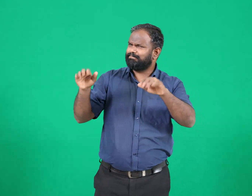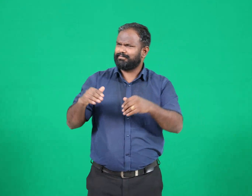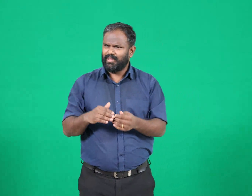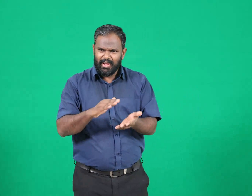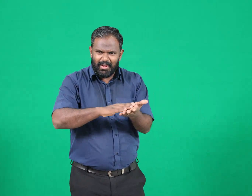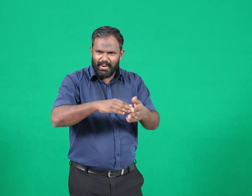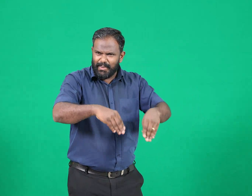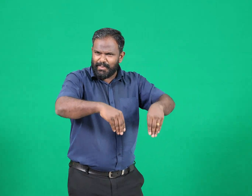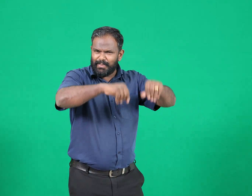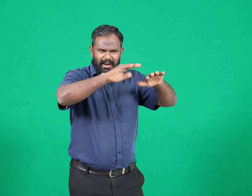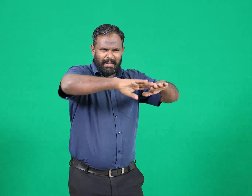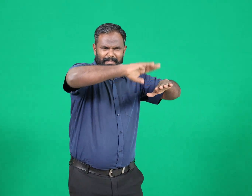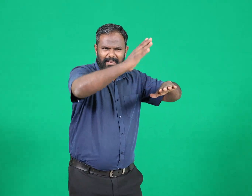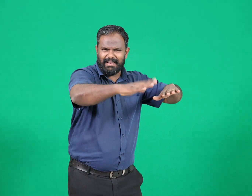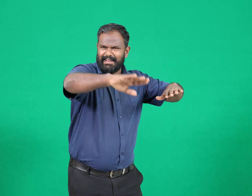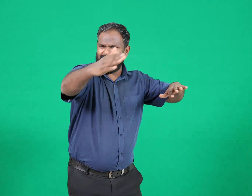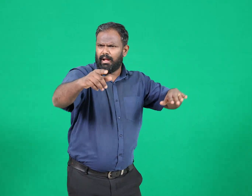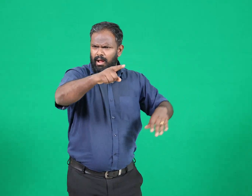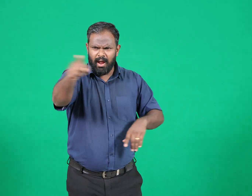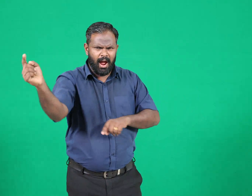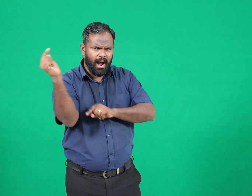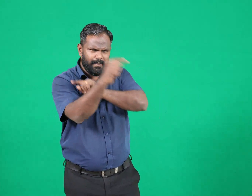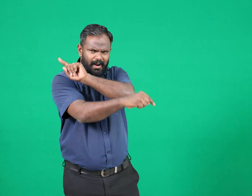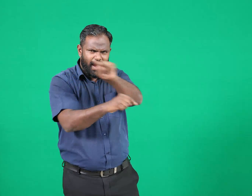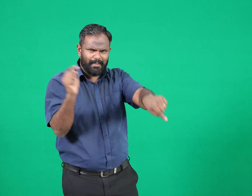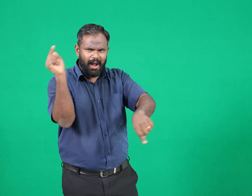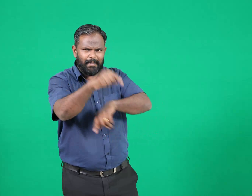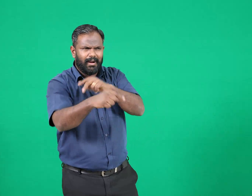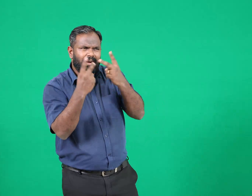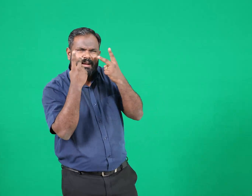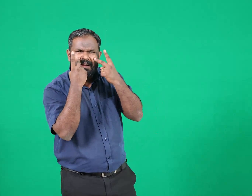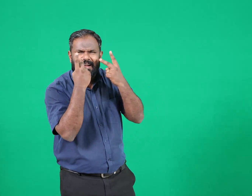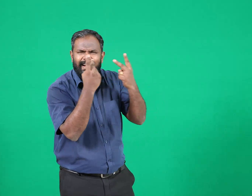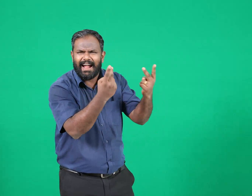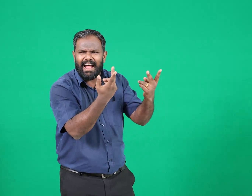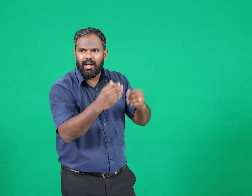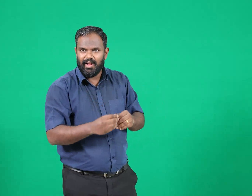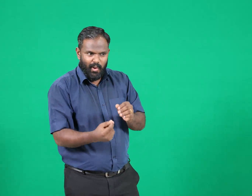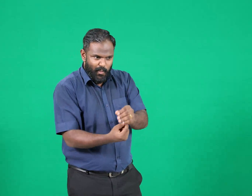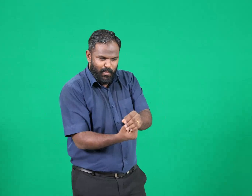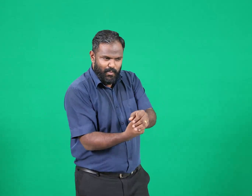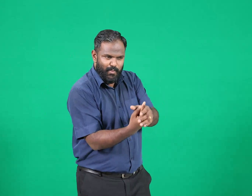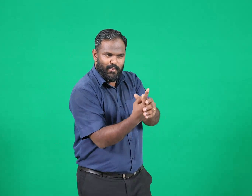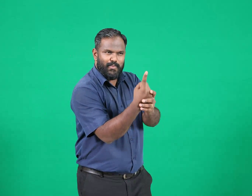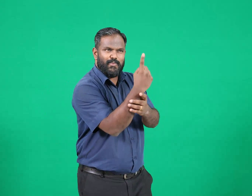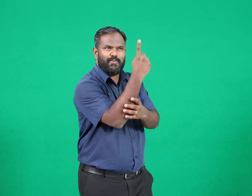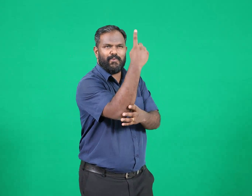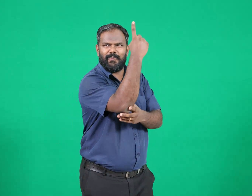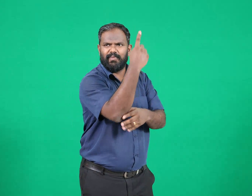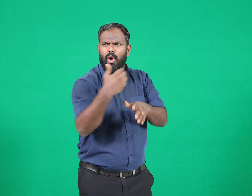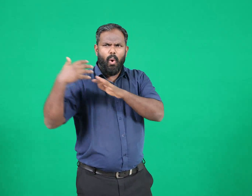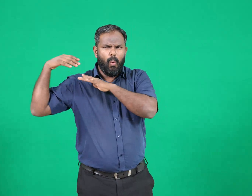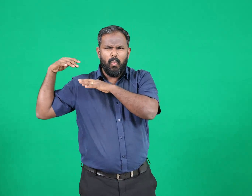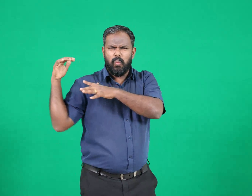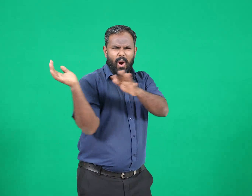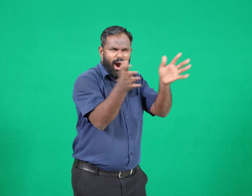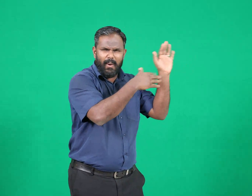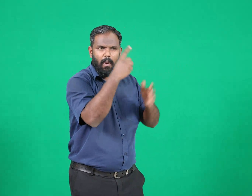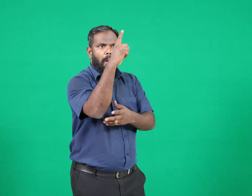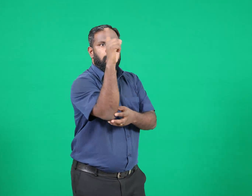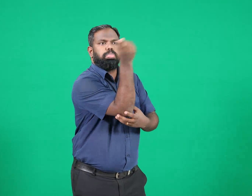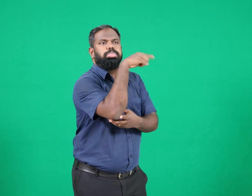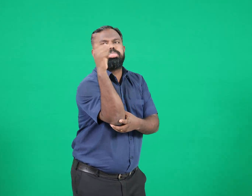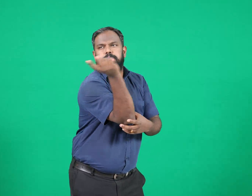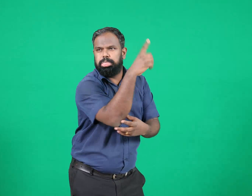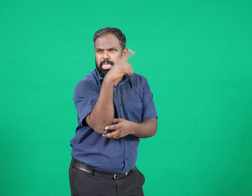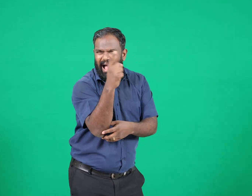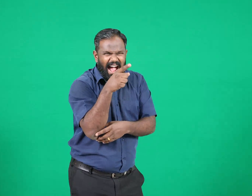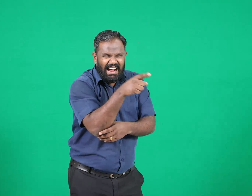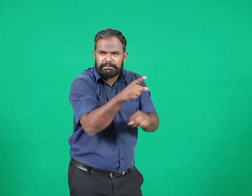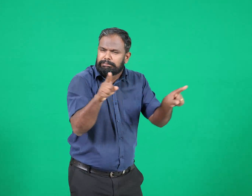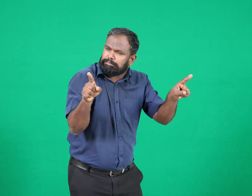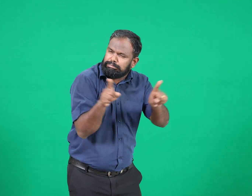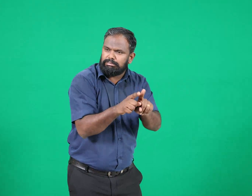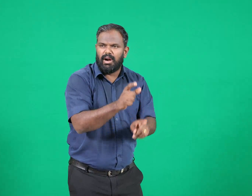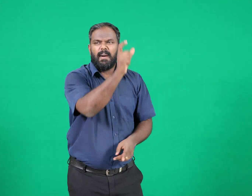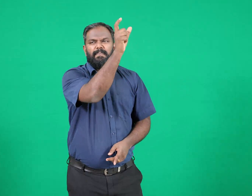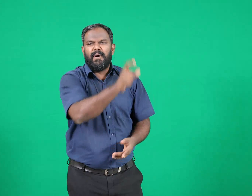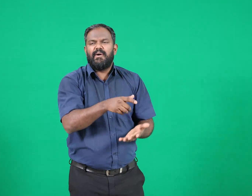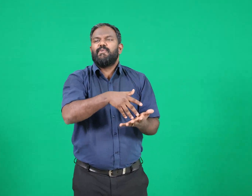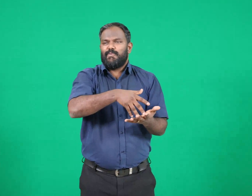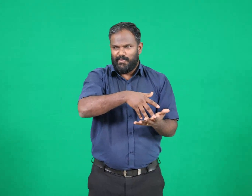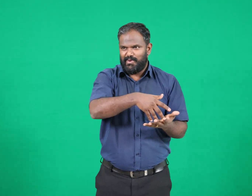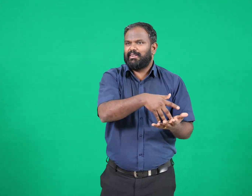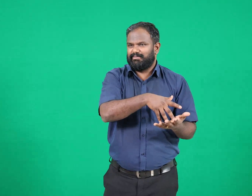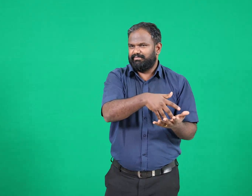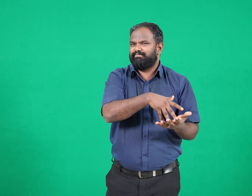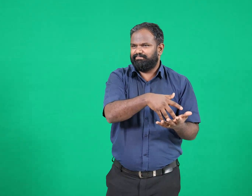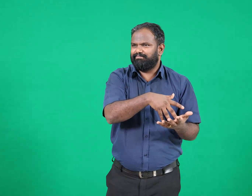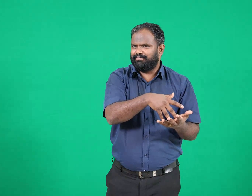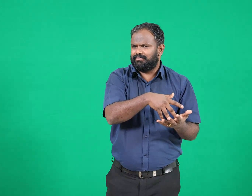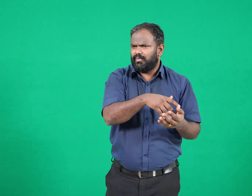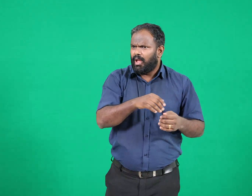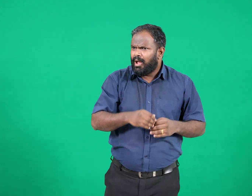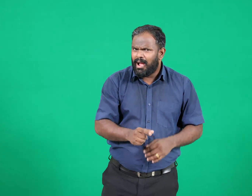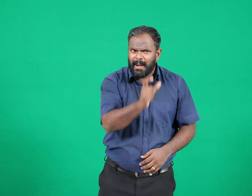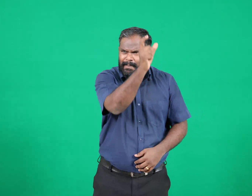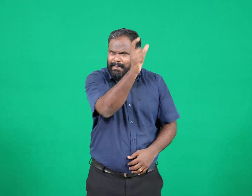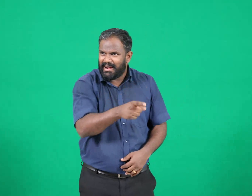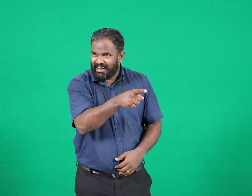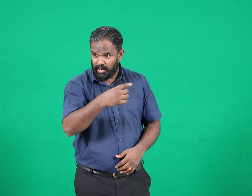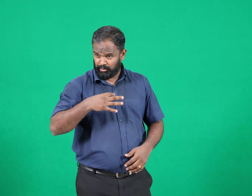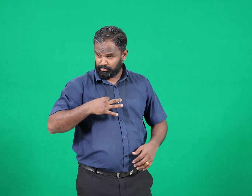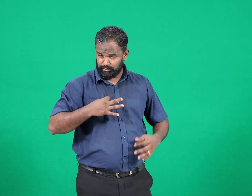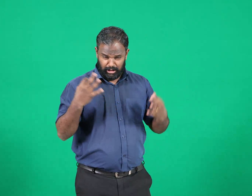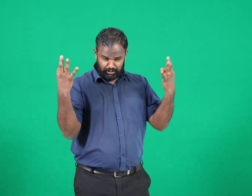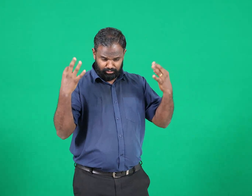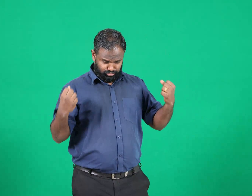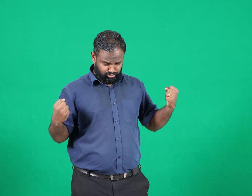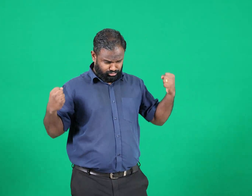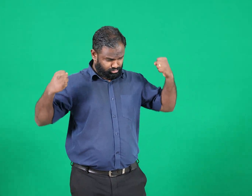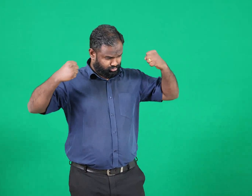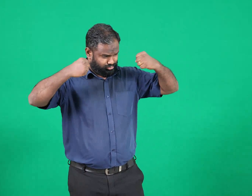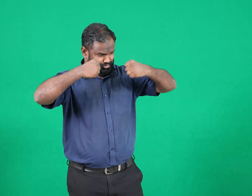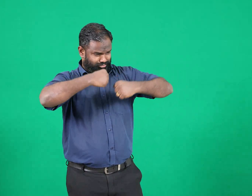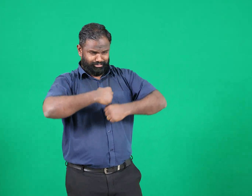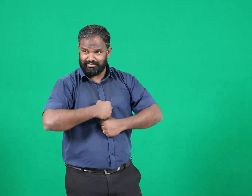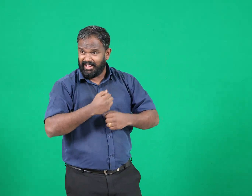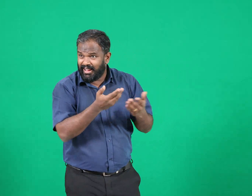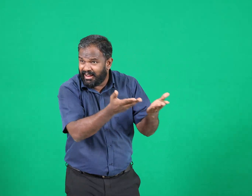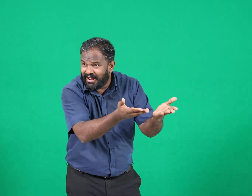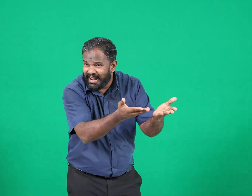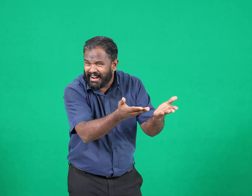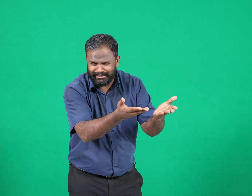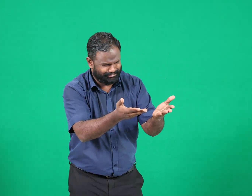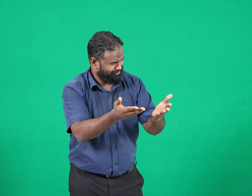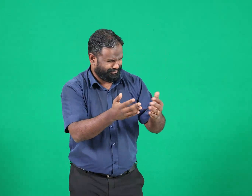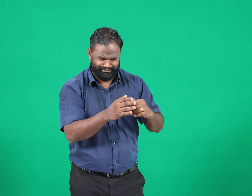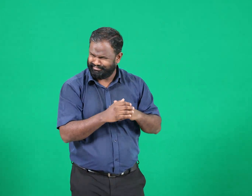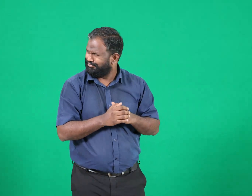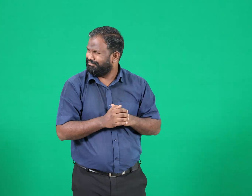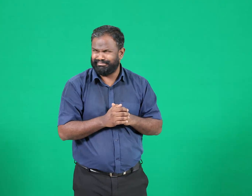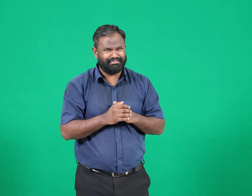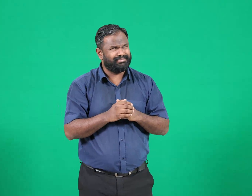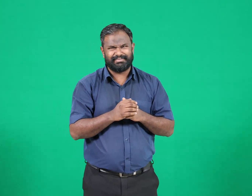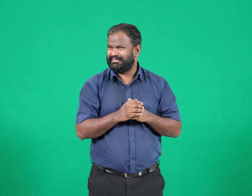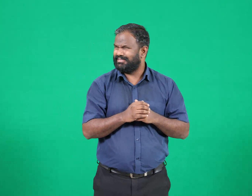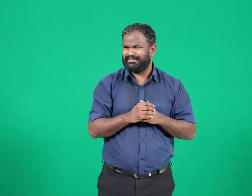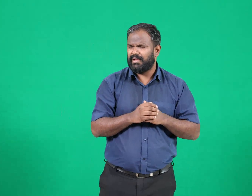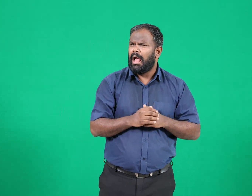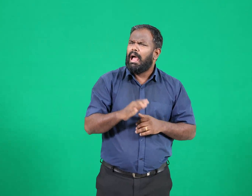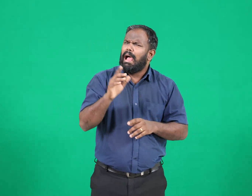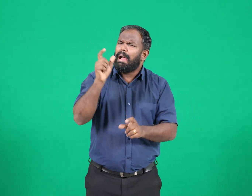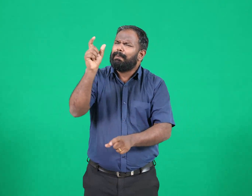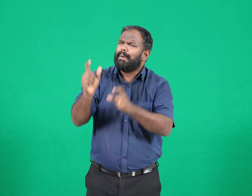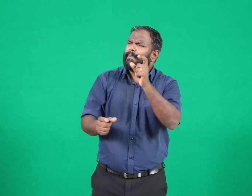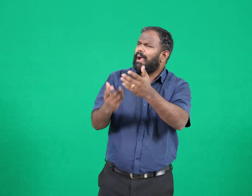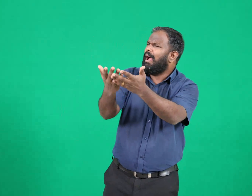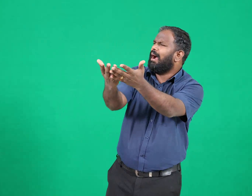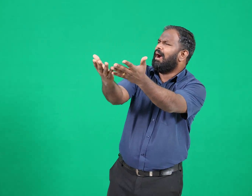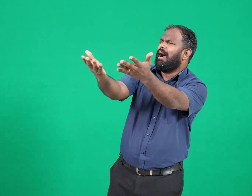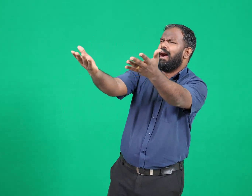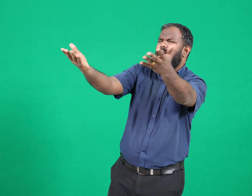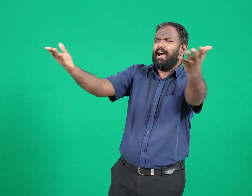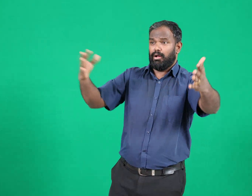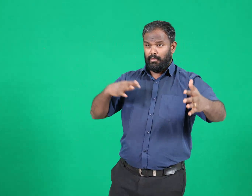A reed swaying in the wind? Otherwise, what did you go out to see? A man dressed in fine clothes?